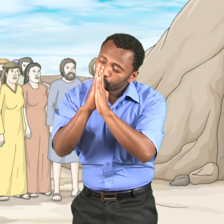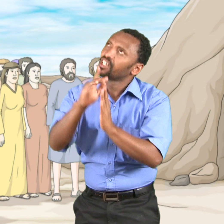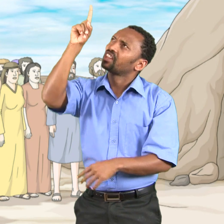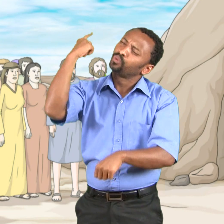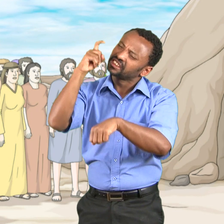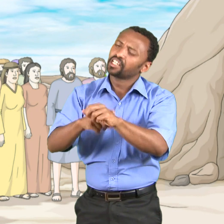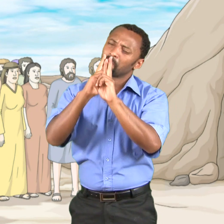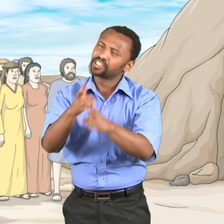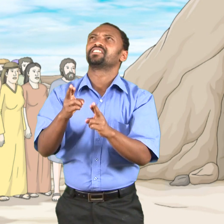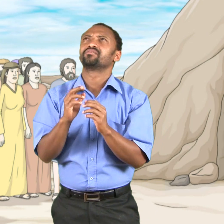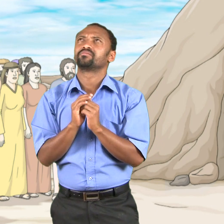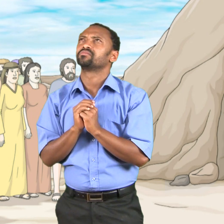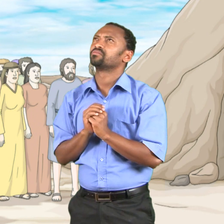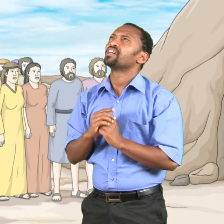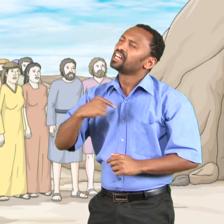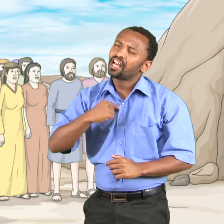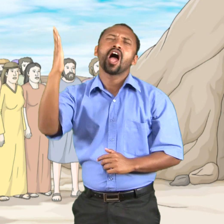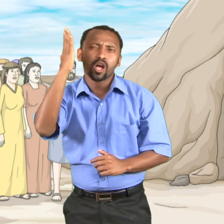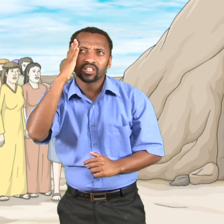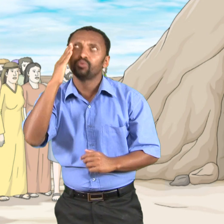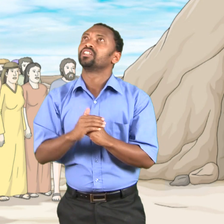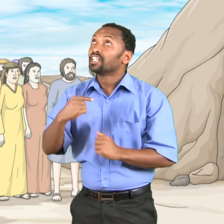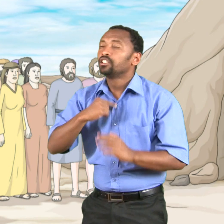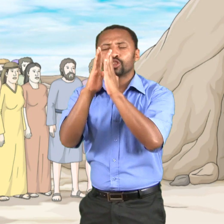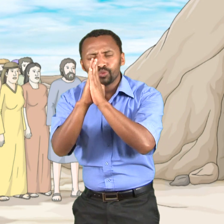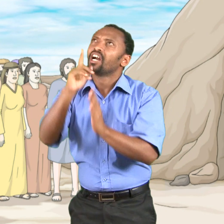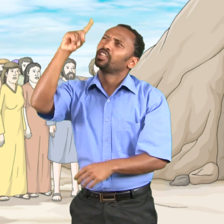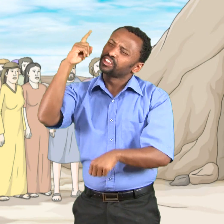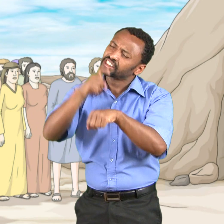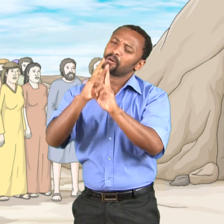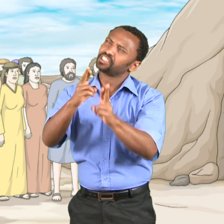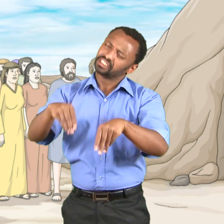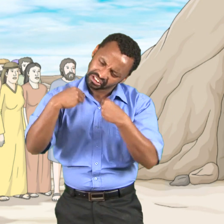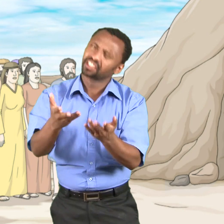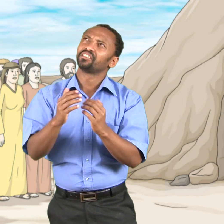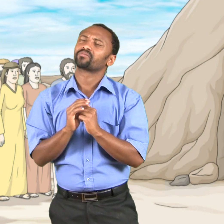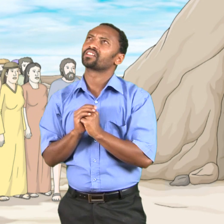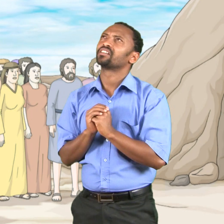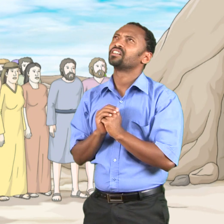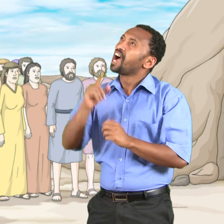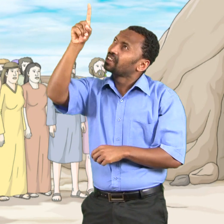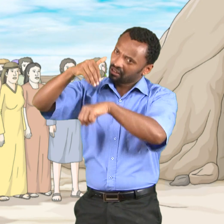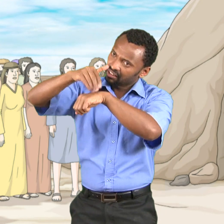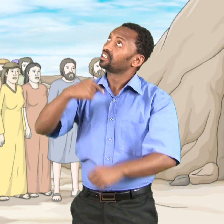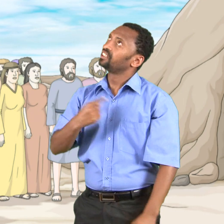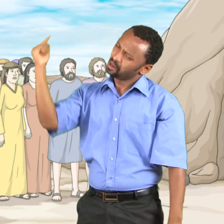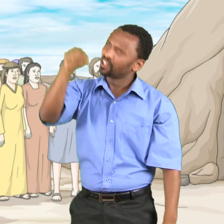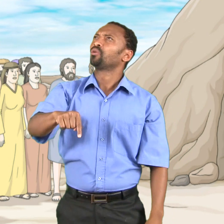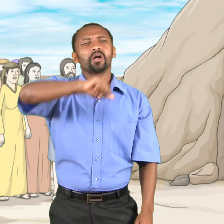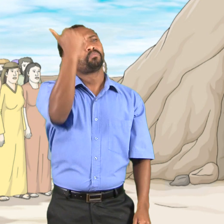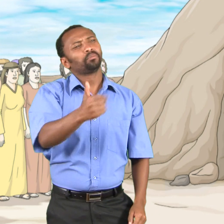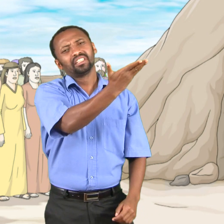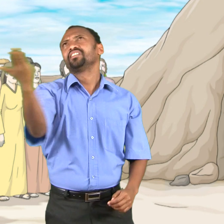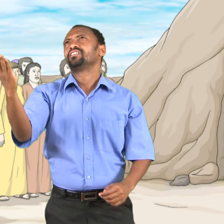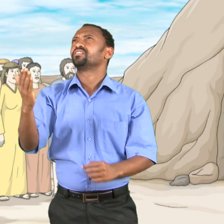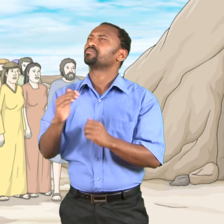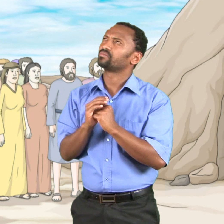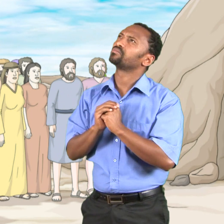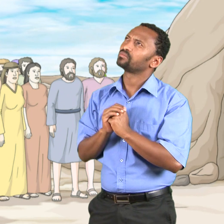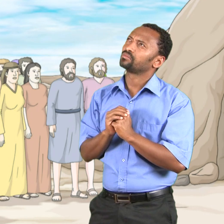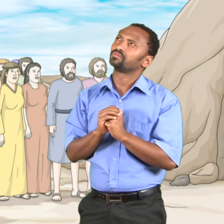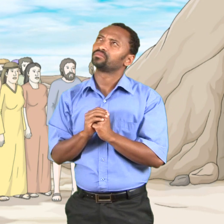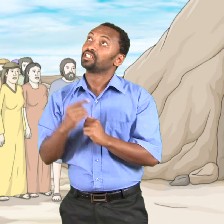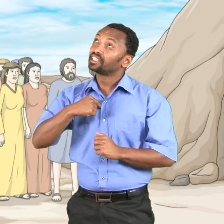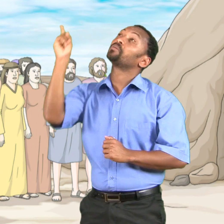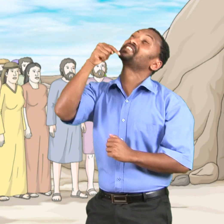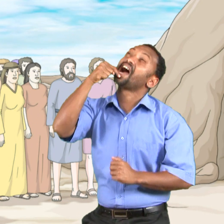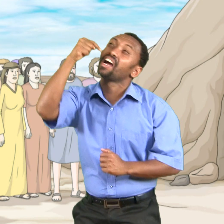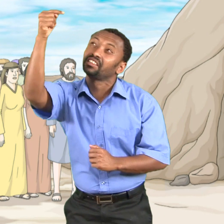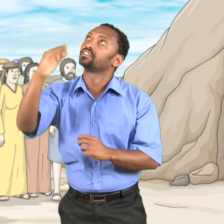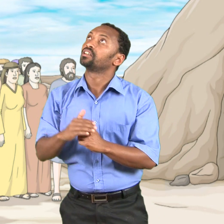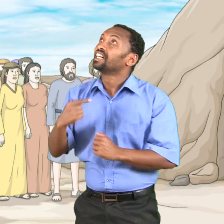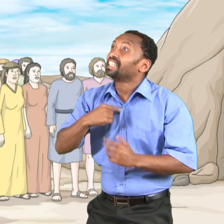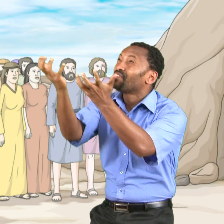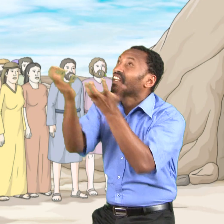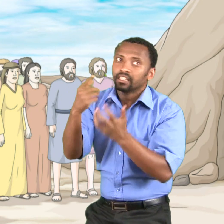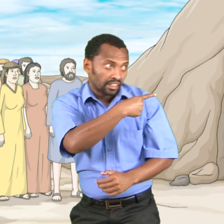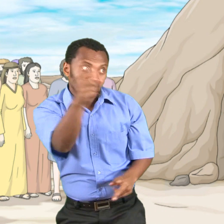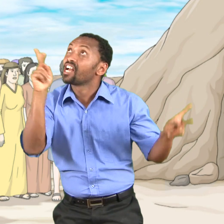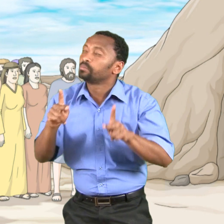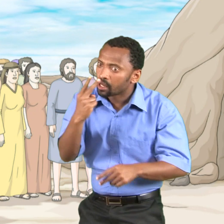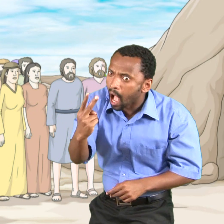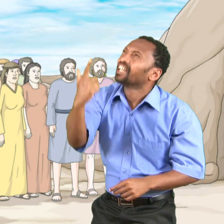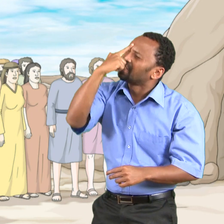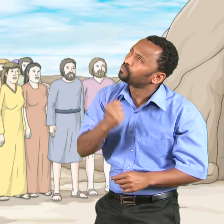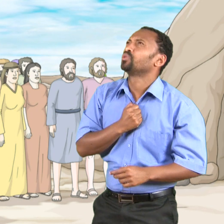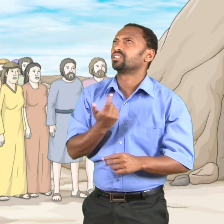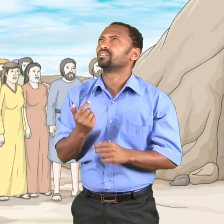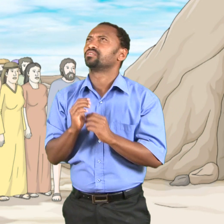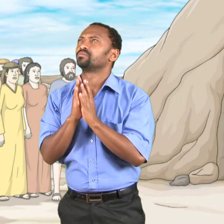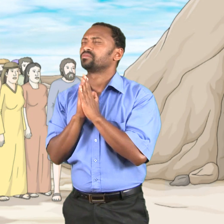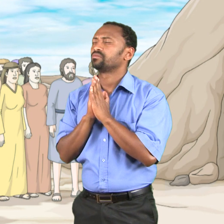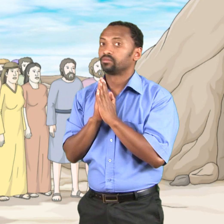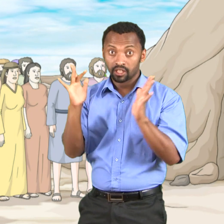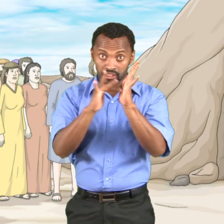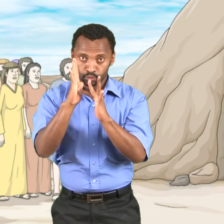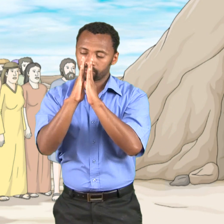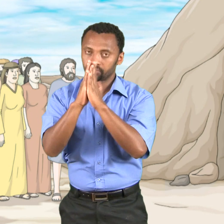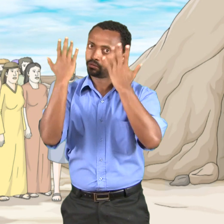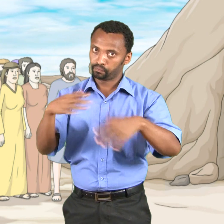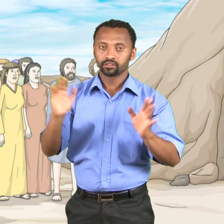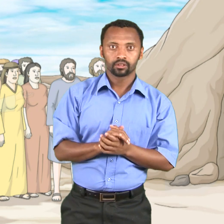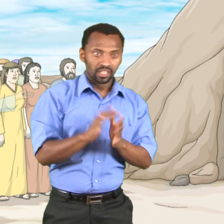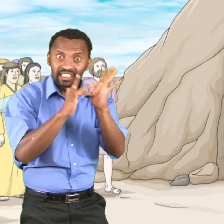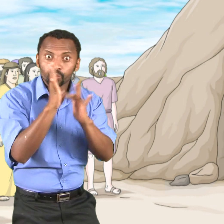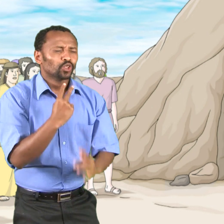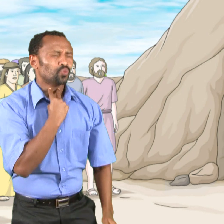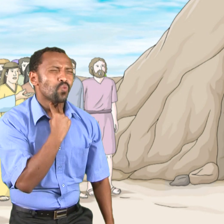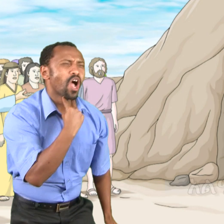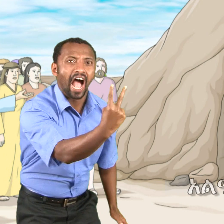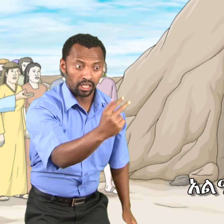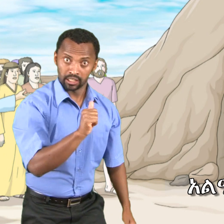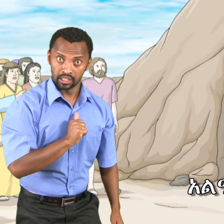I knew that You always hear Me, but I say this for the benefit of the people standing here, so they may believe that You sent Me.”